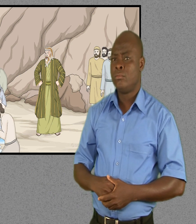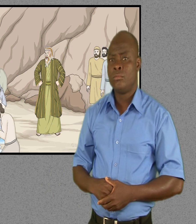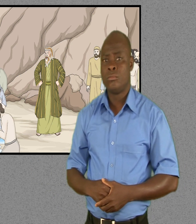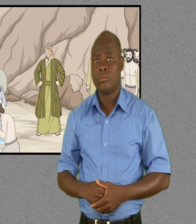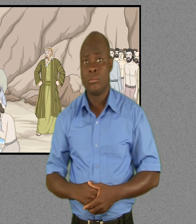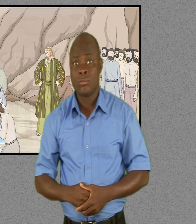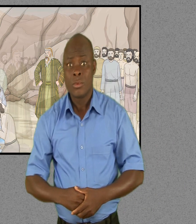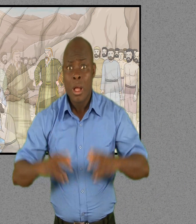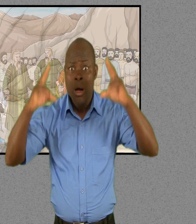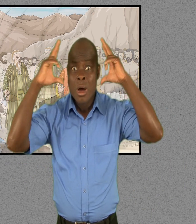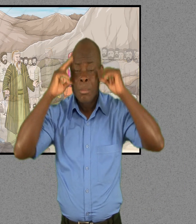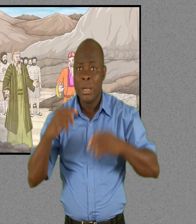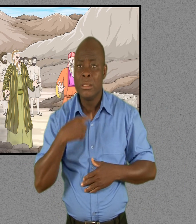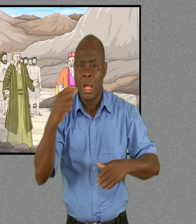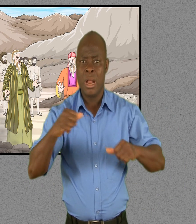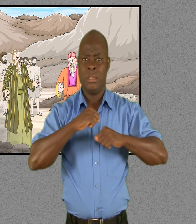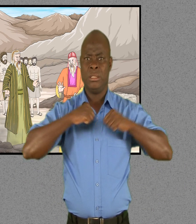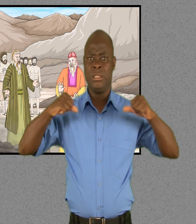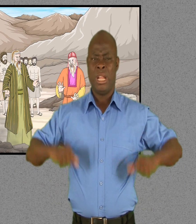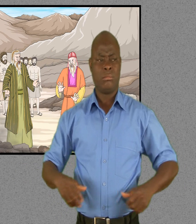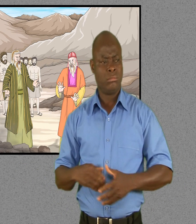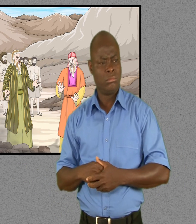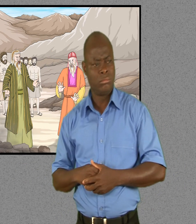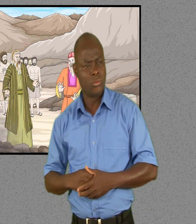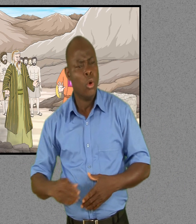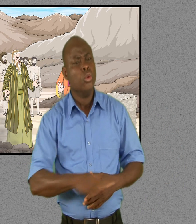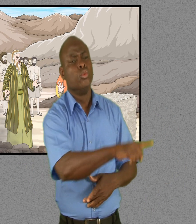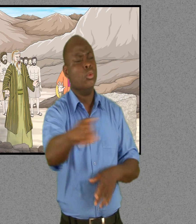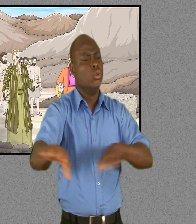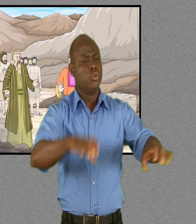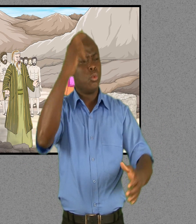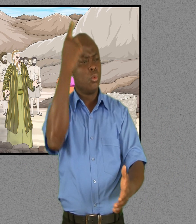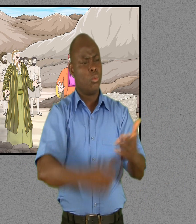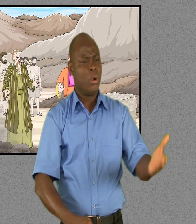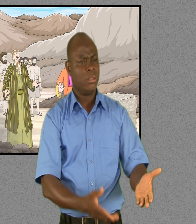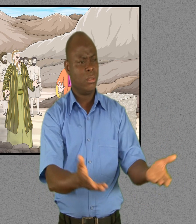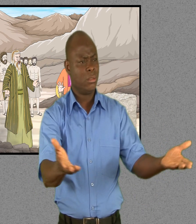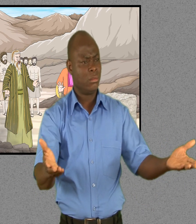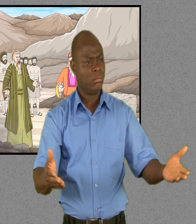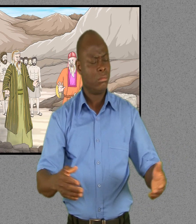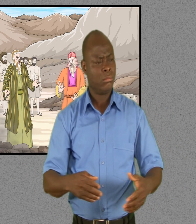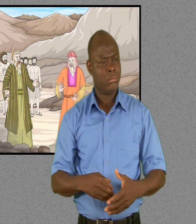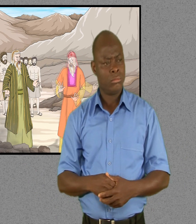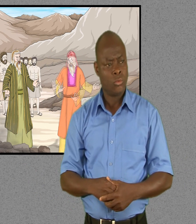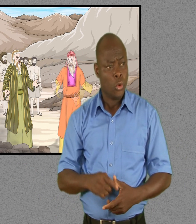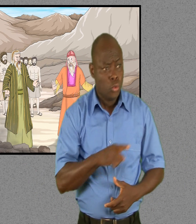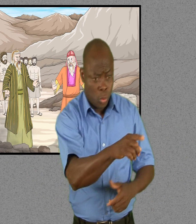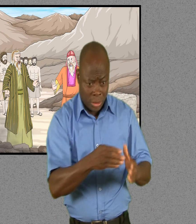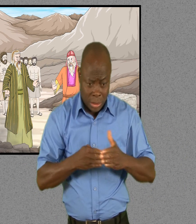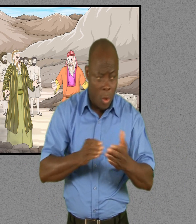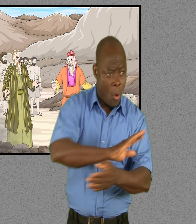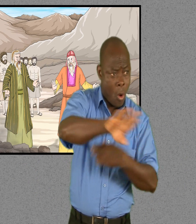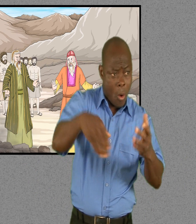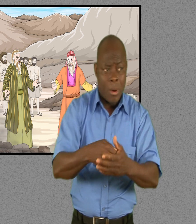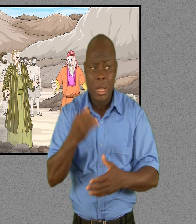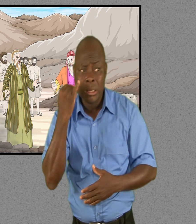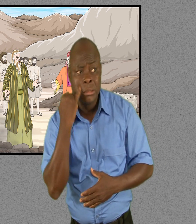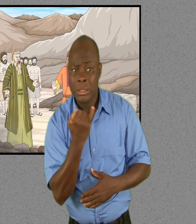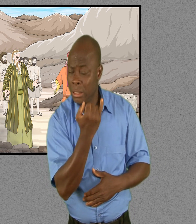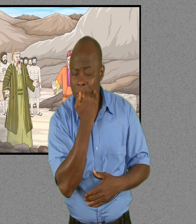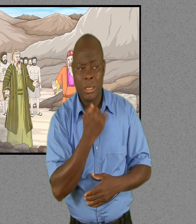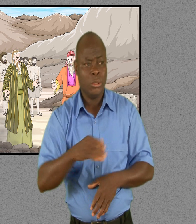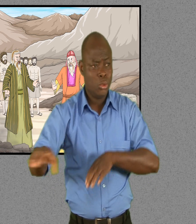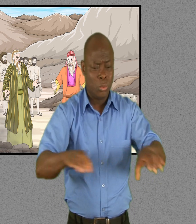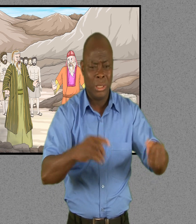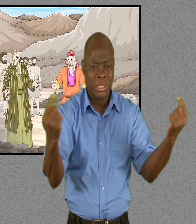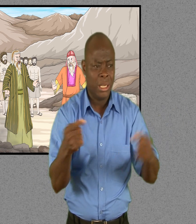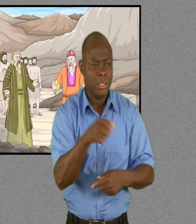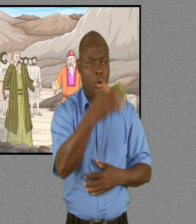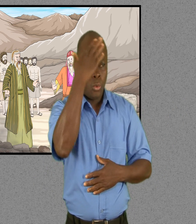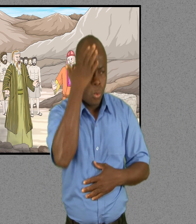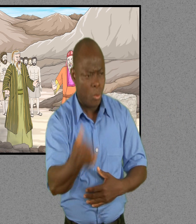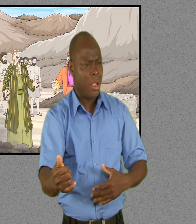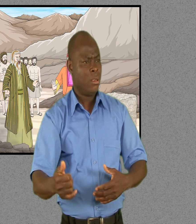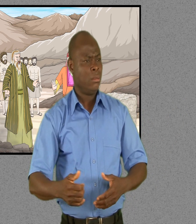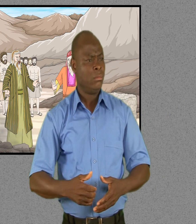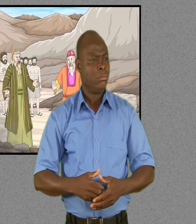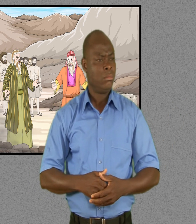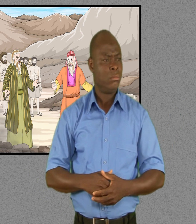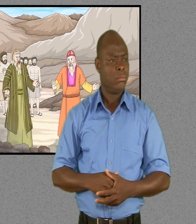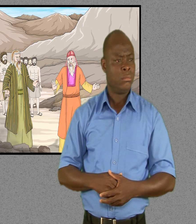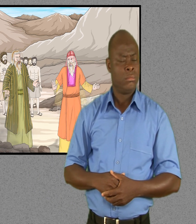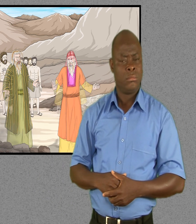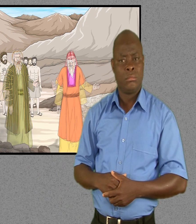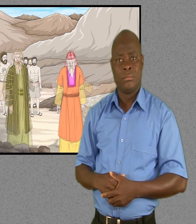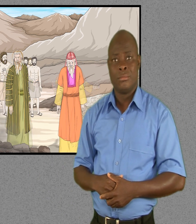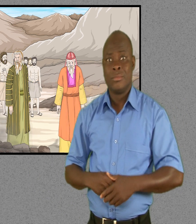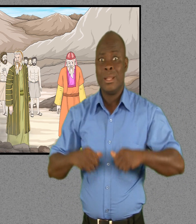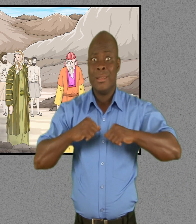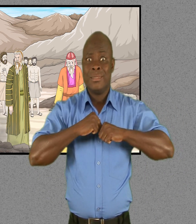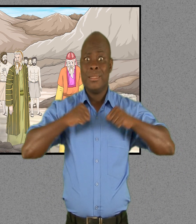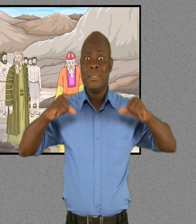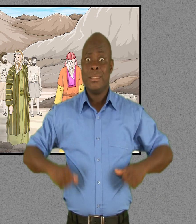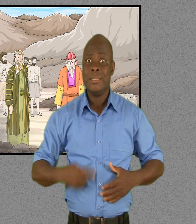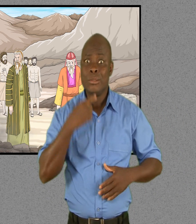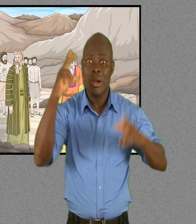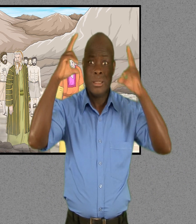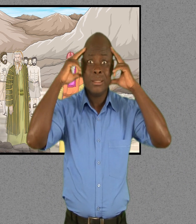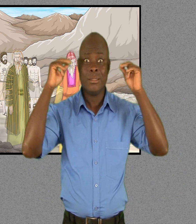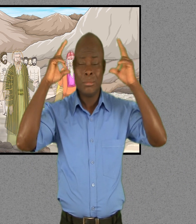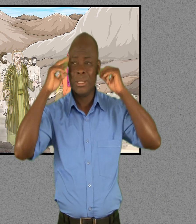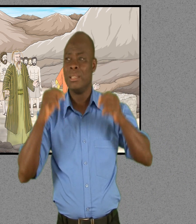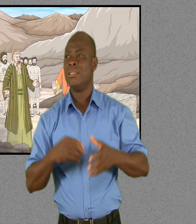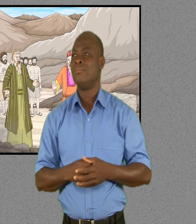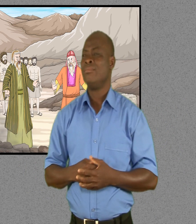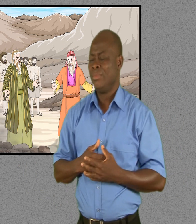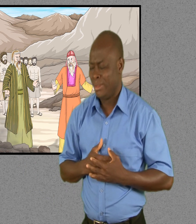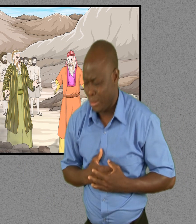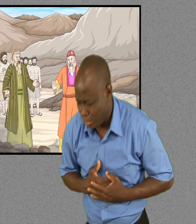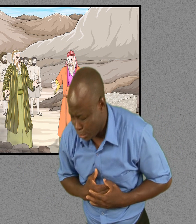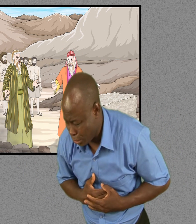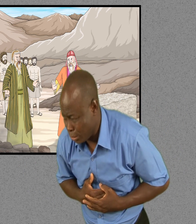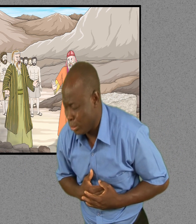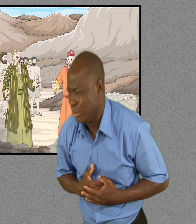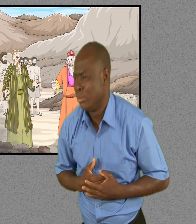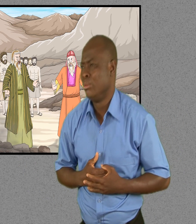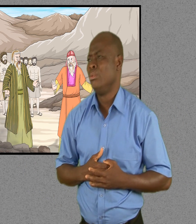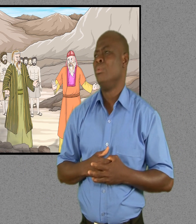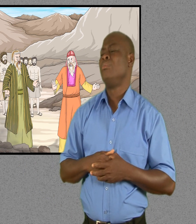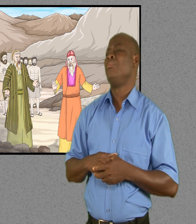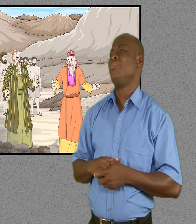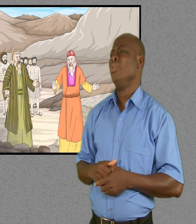“What did this people do to you,” Moses asked Aaron, “that you have led them into so great a sin?”